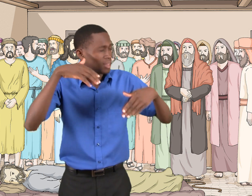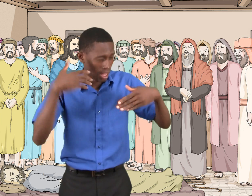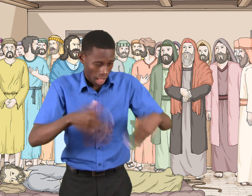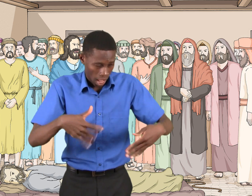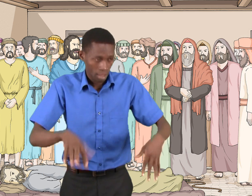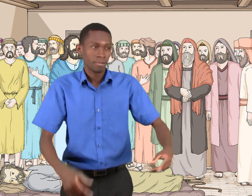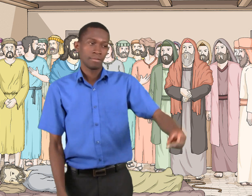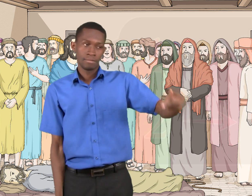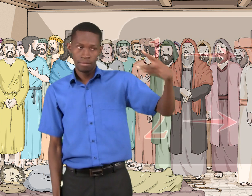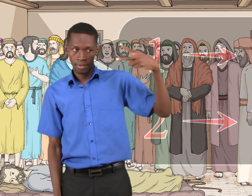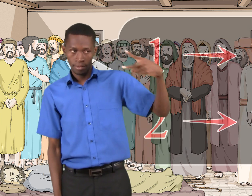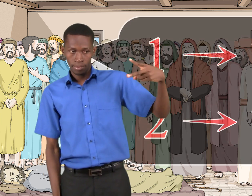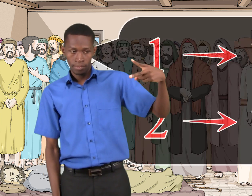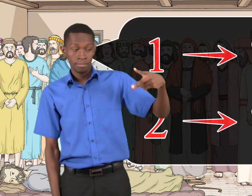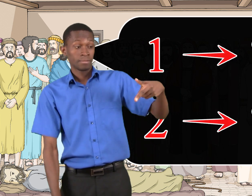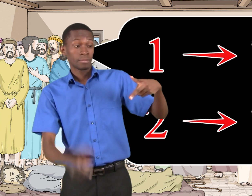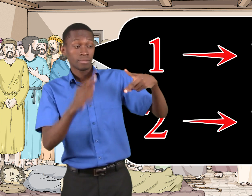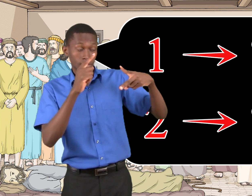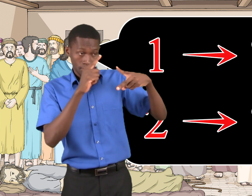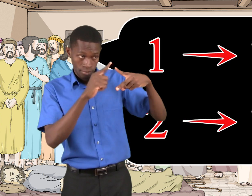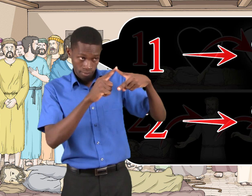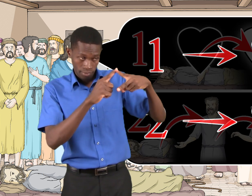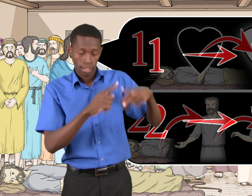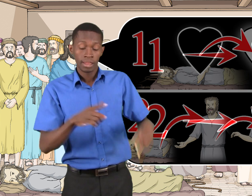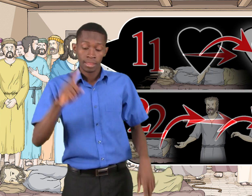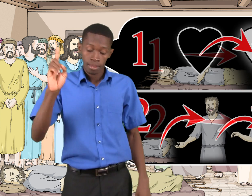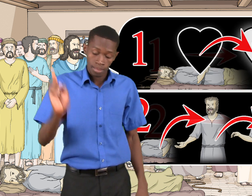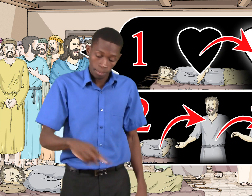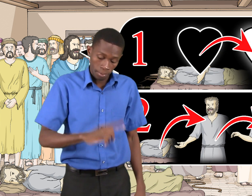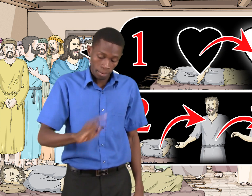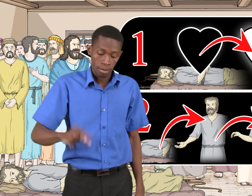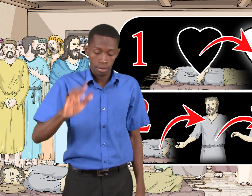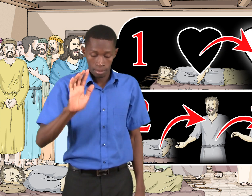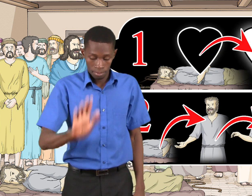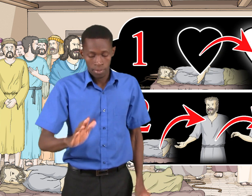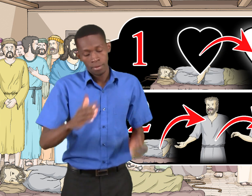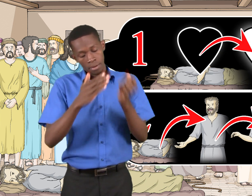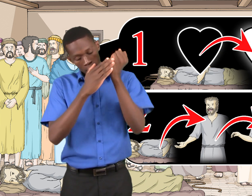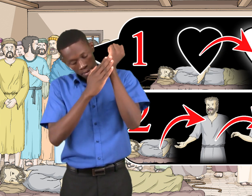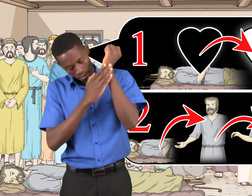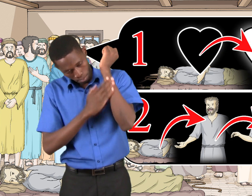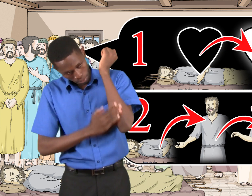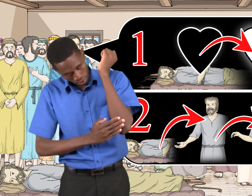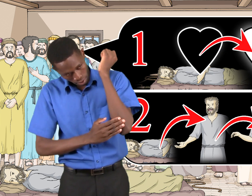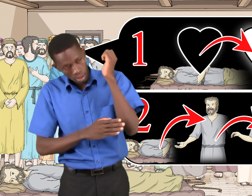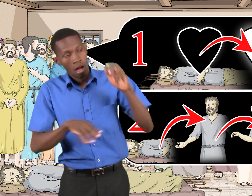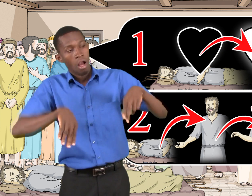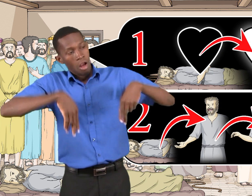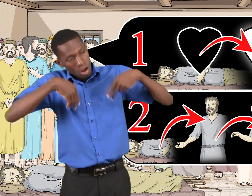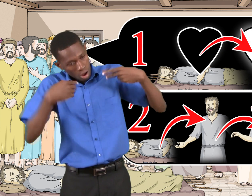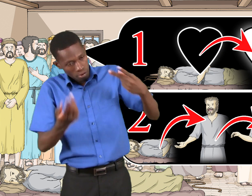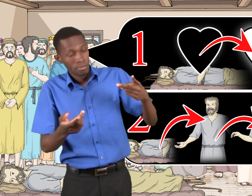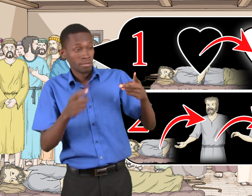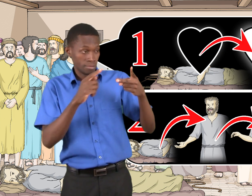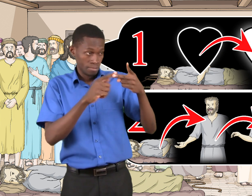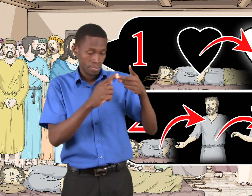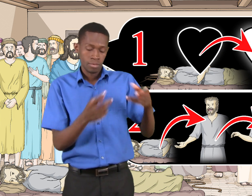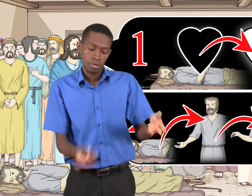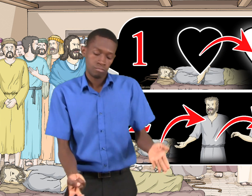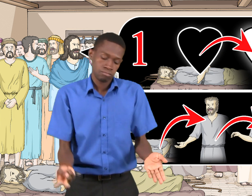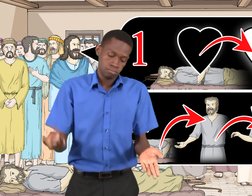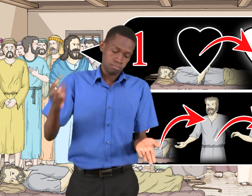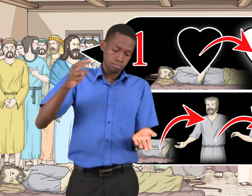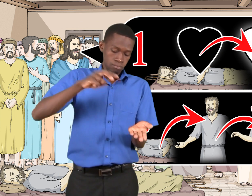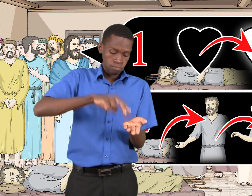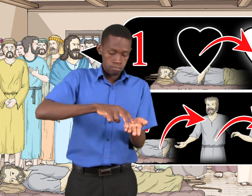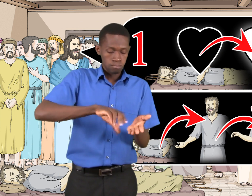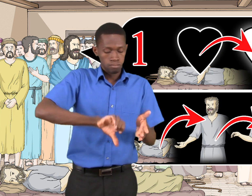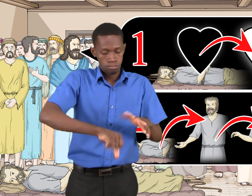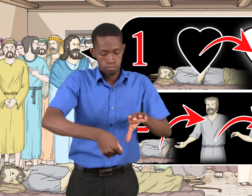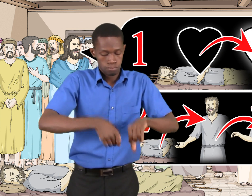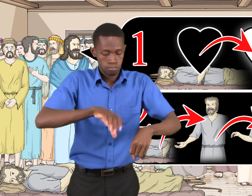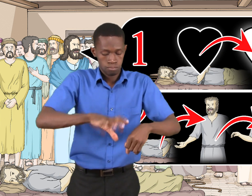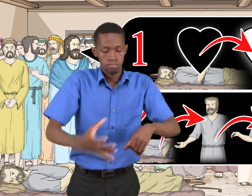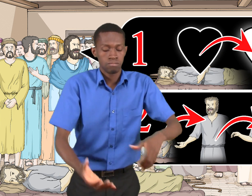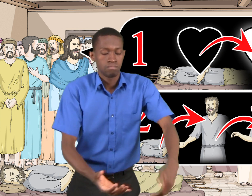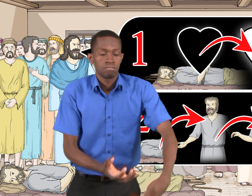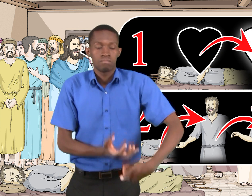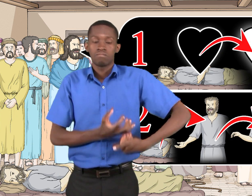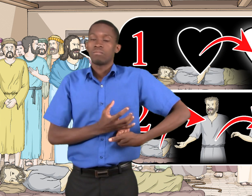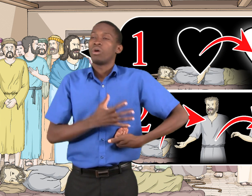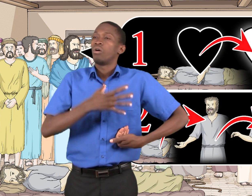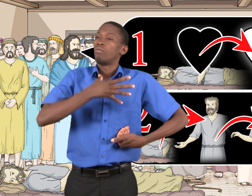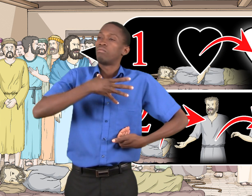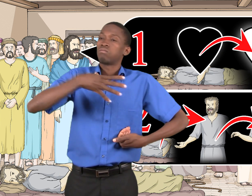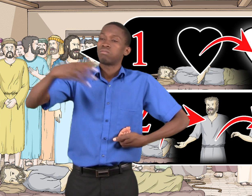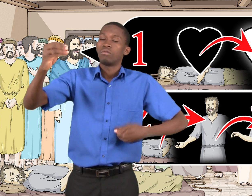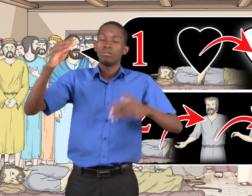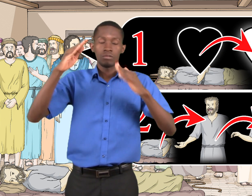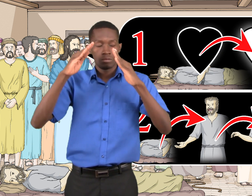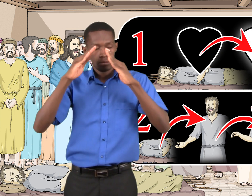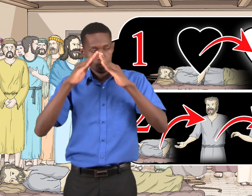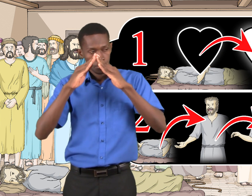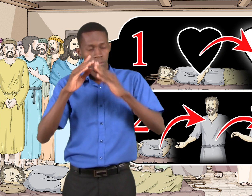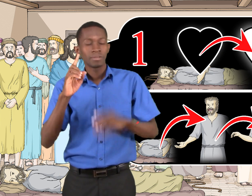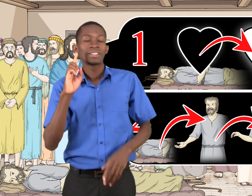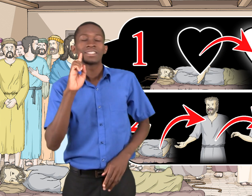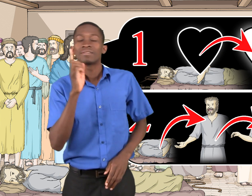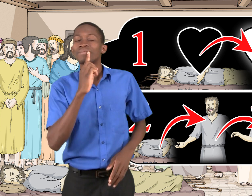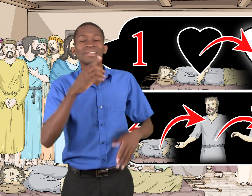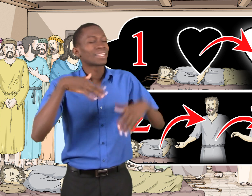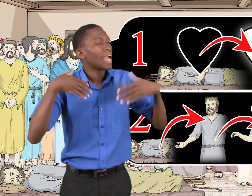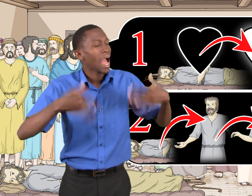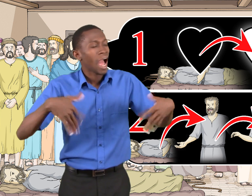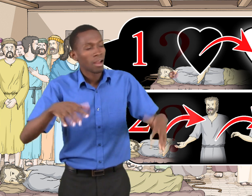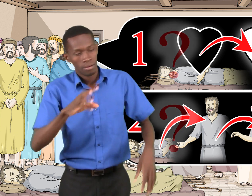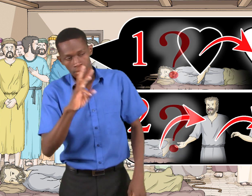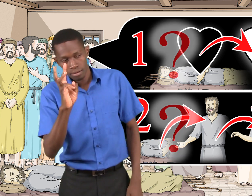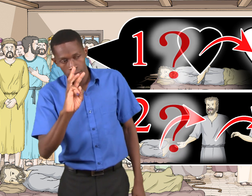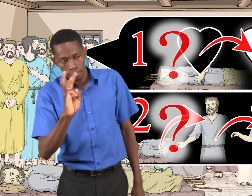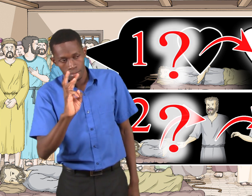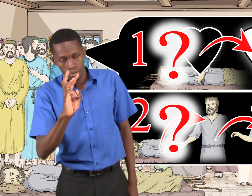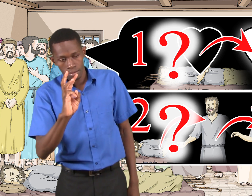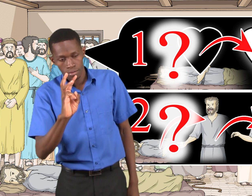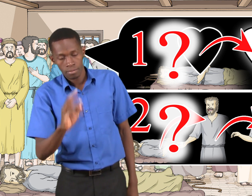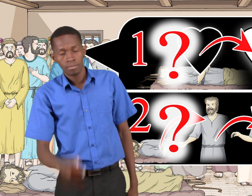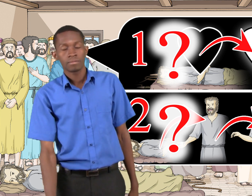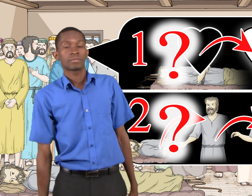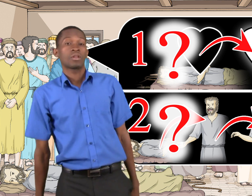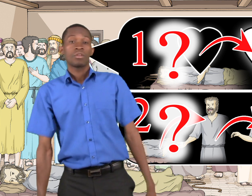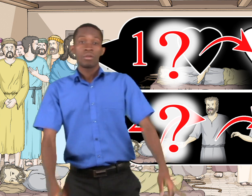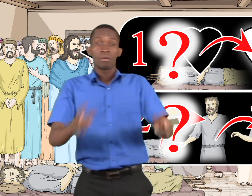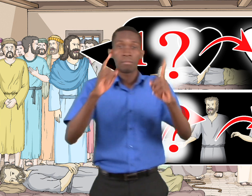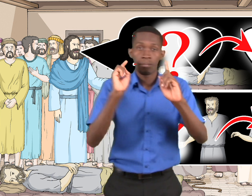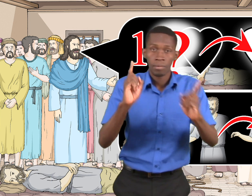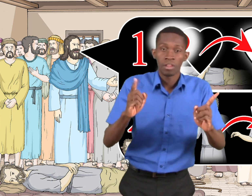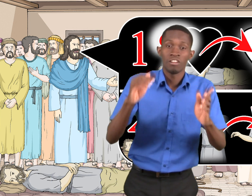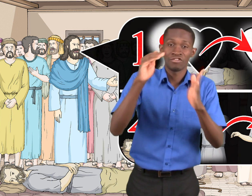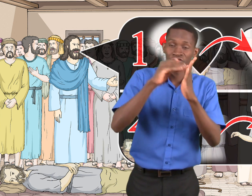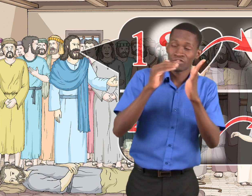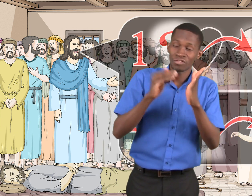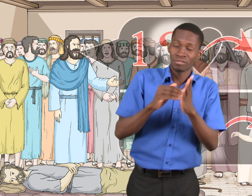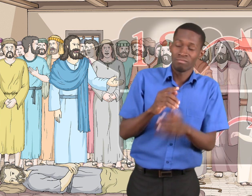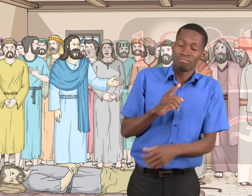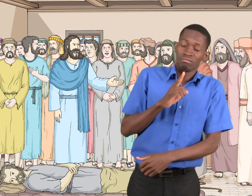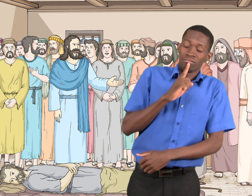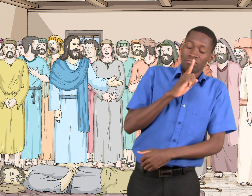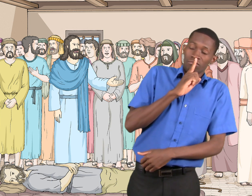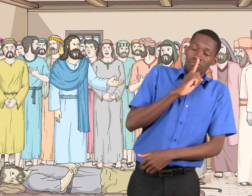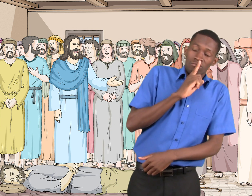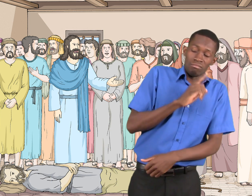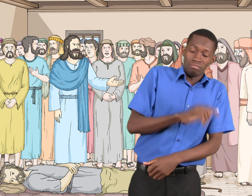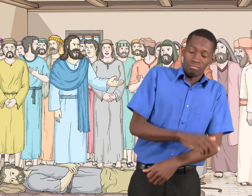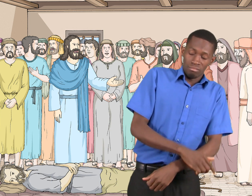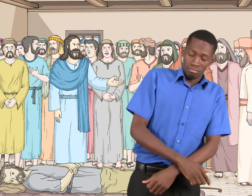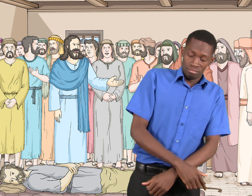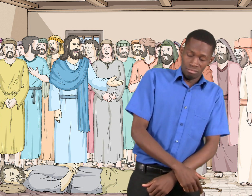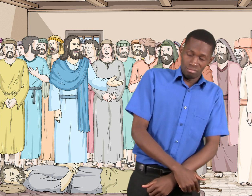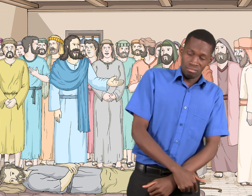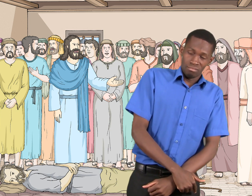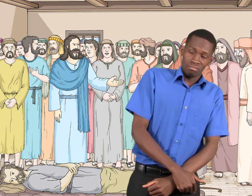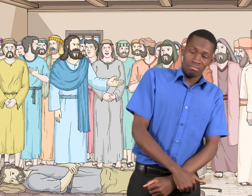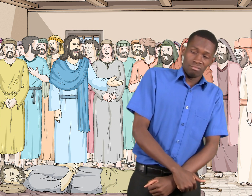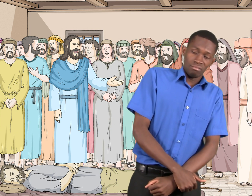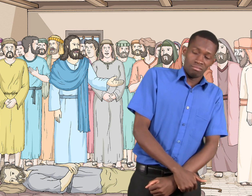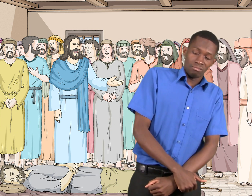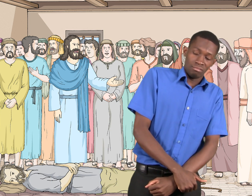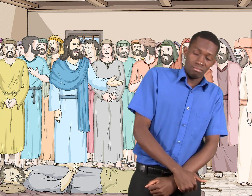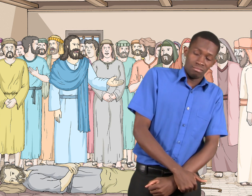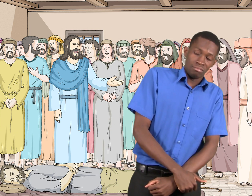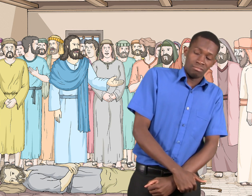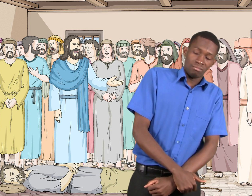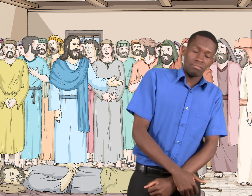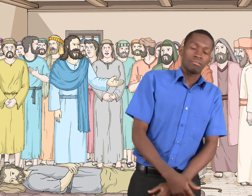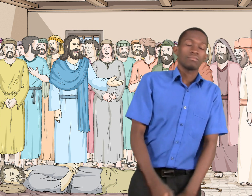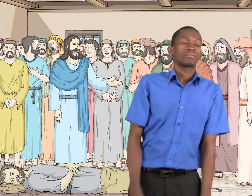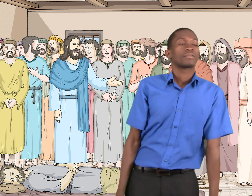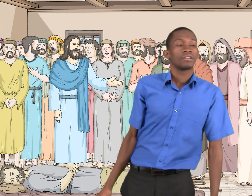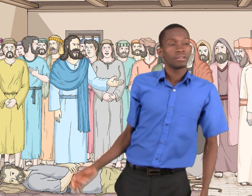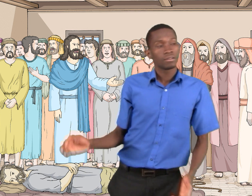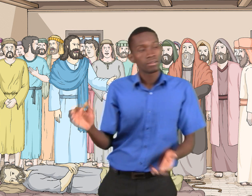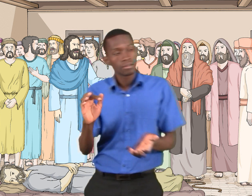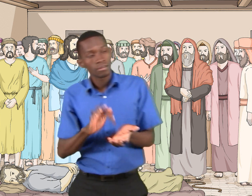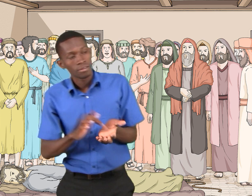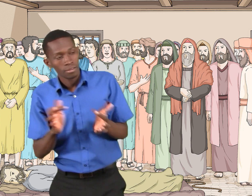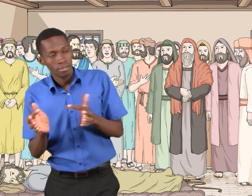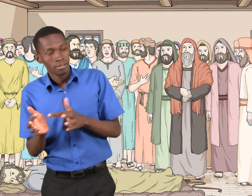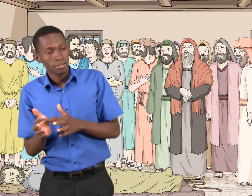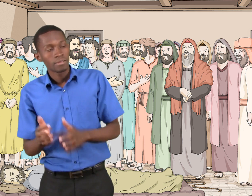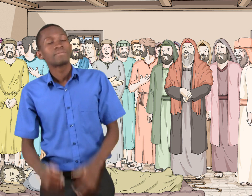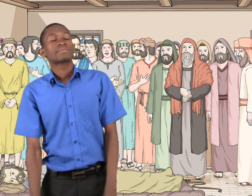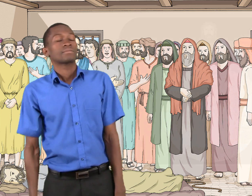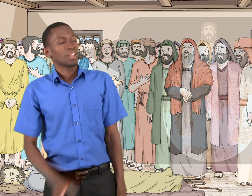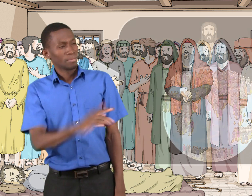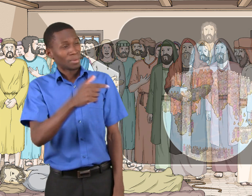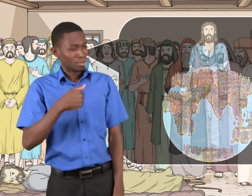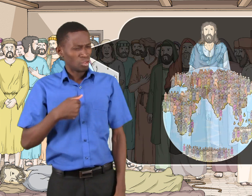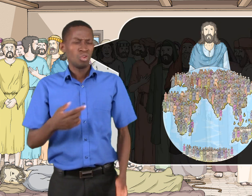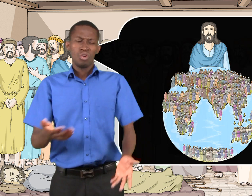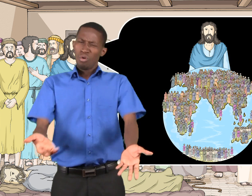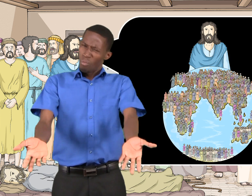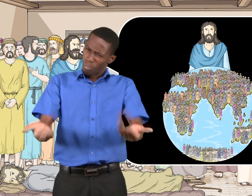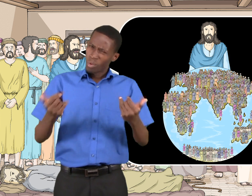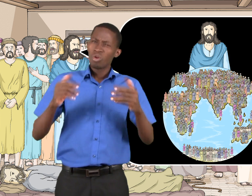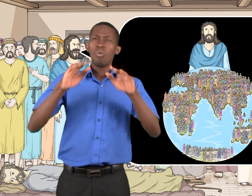“Which is easier: to say to a paralytic, ‘Your sins are forgiven,’ or to say, ‘Get up, pick up your mat, and walk’?